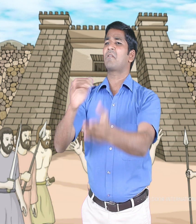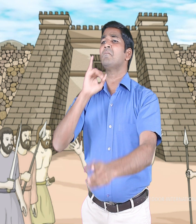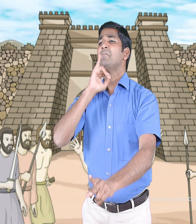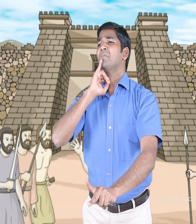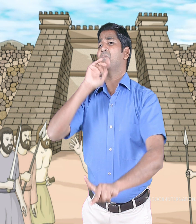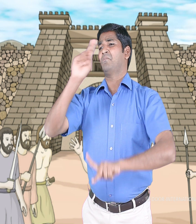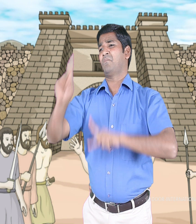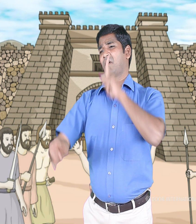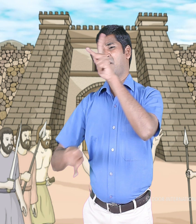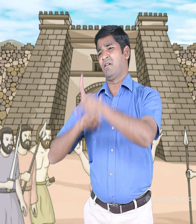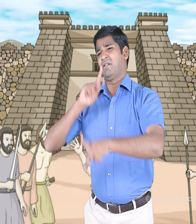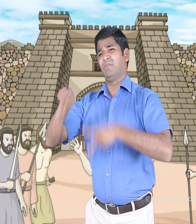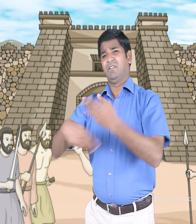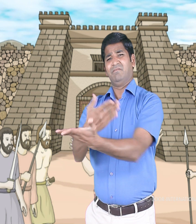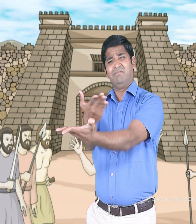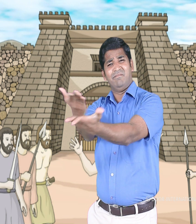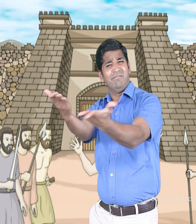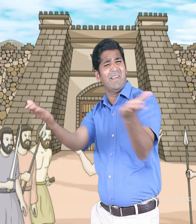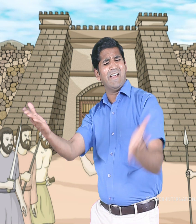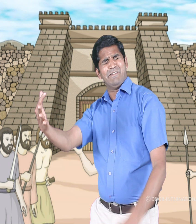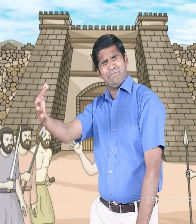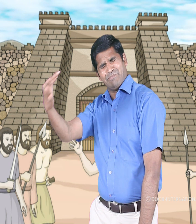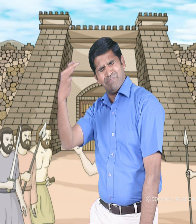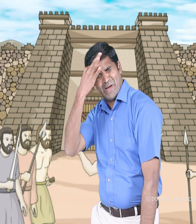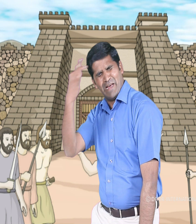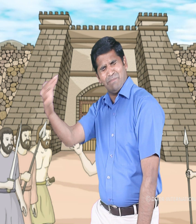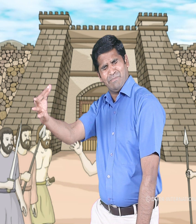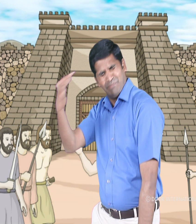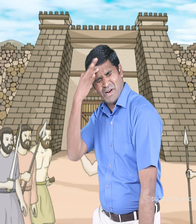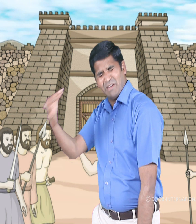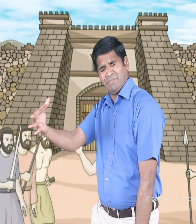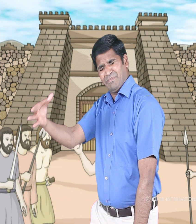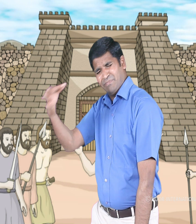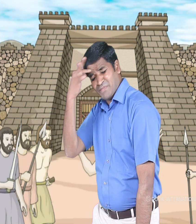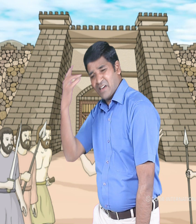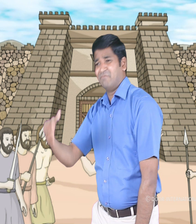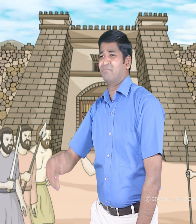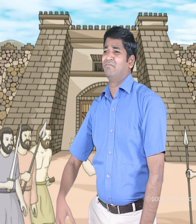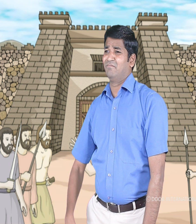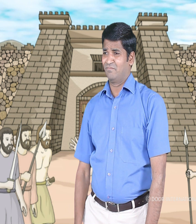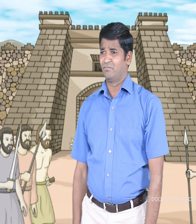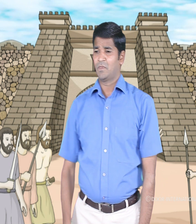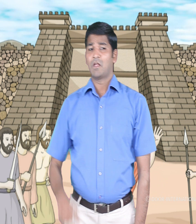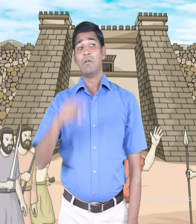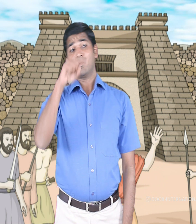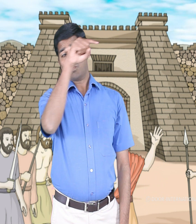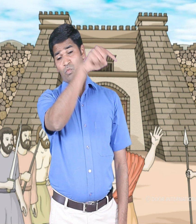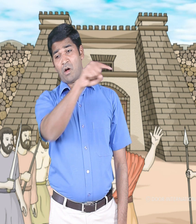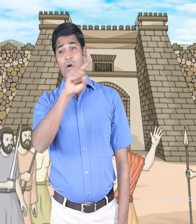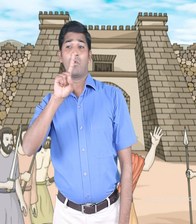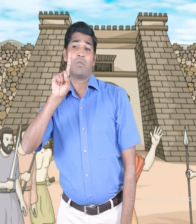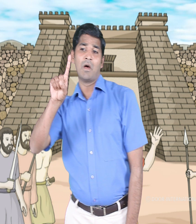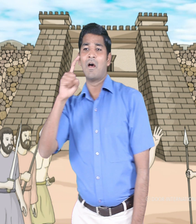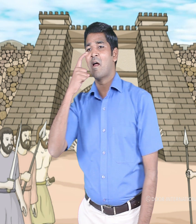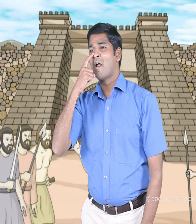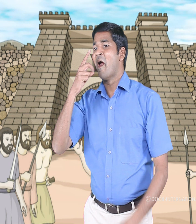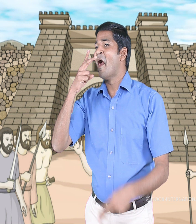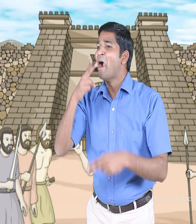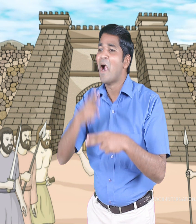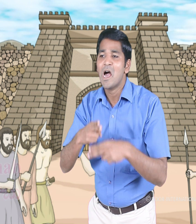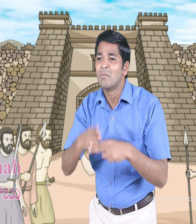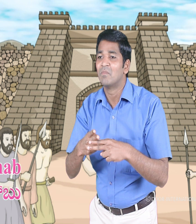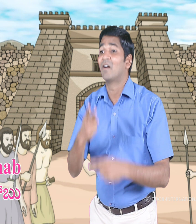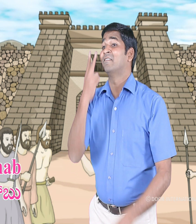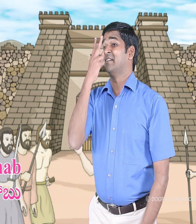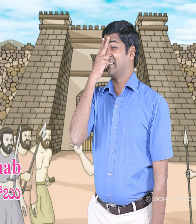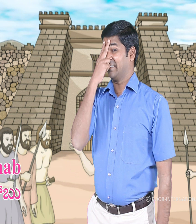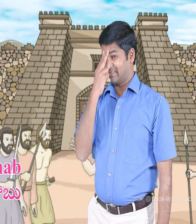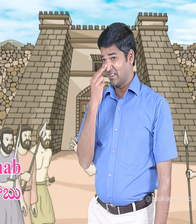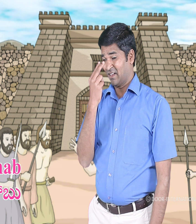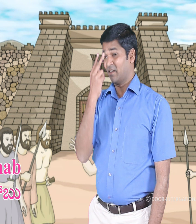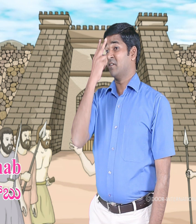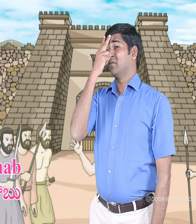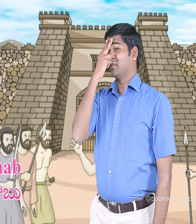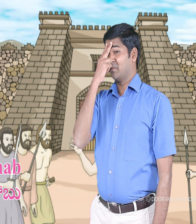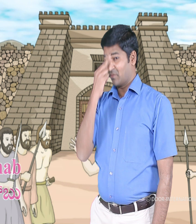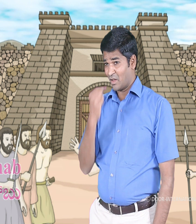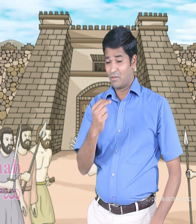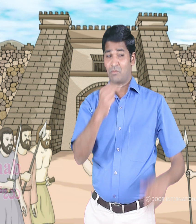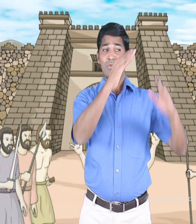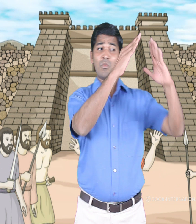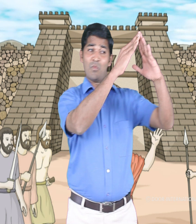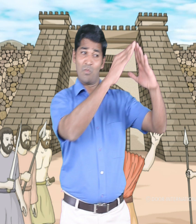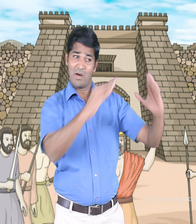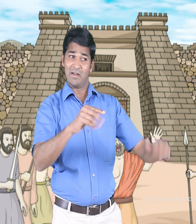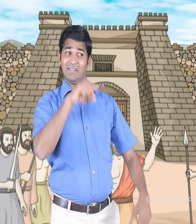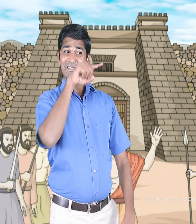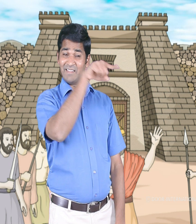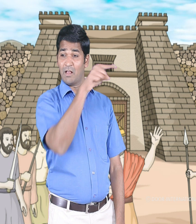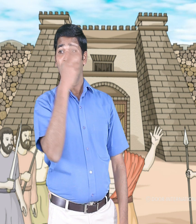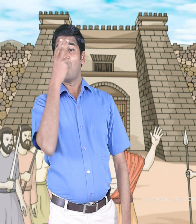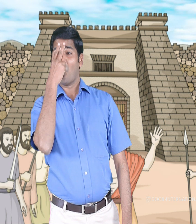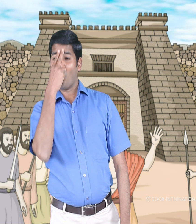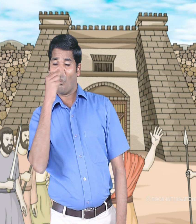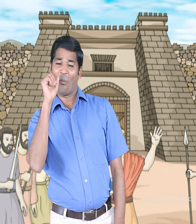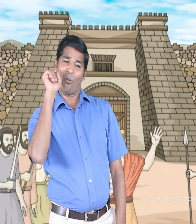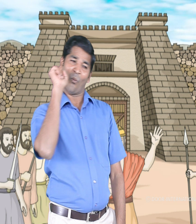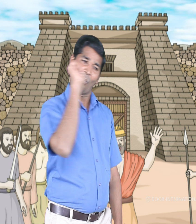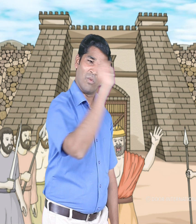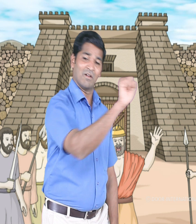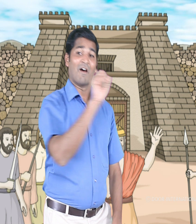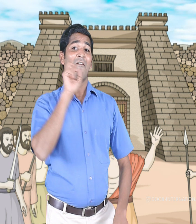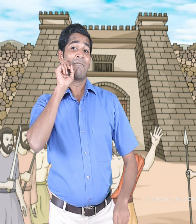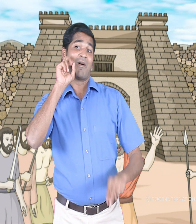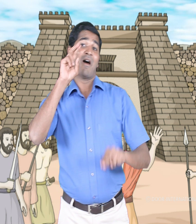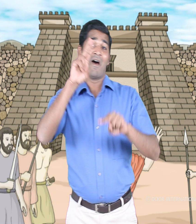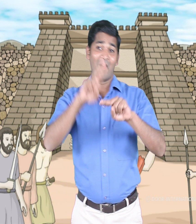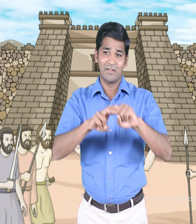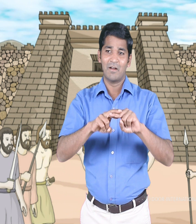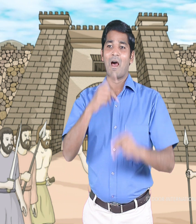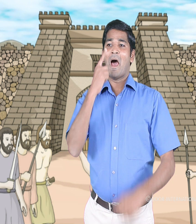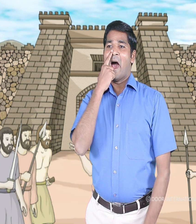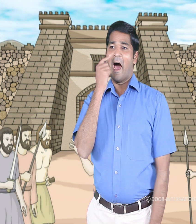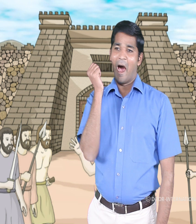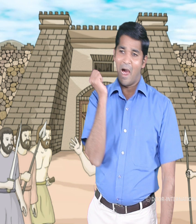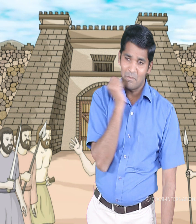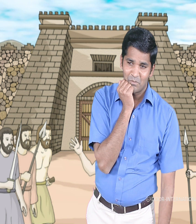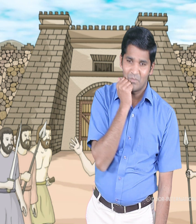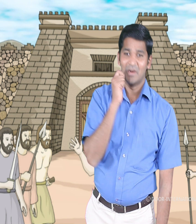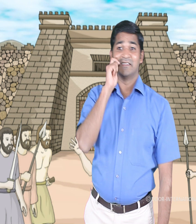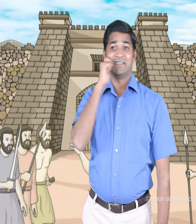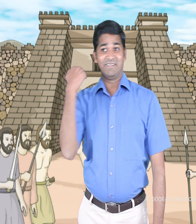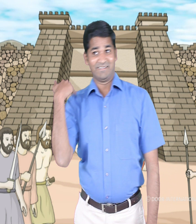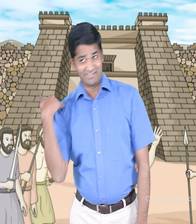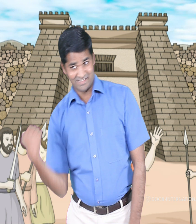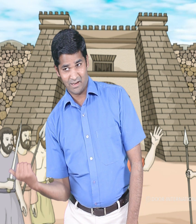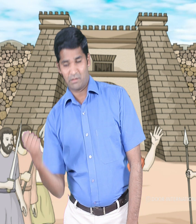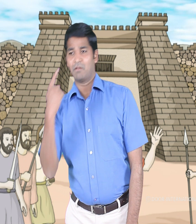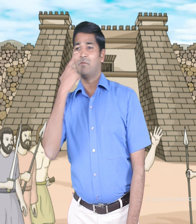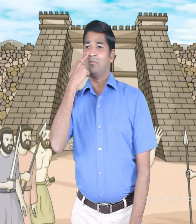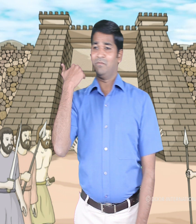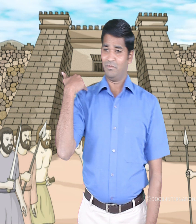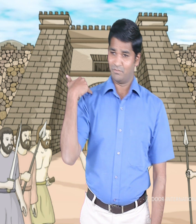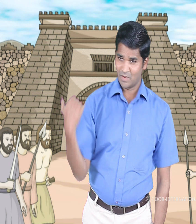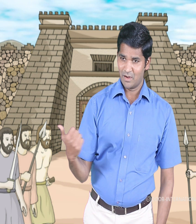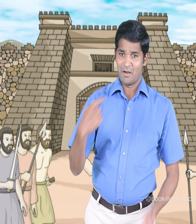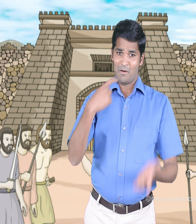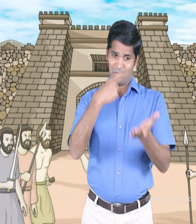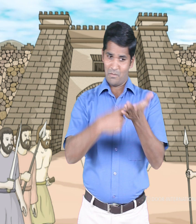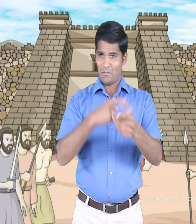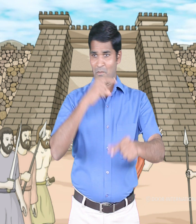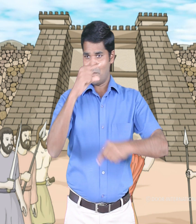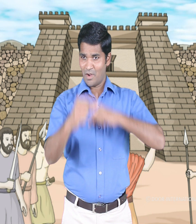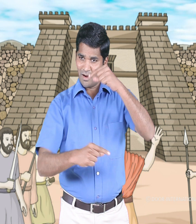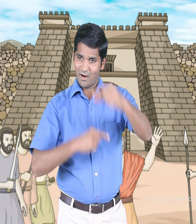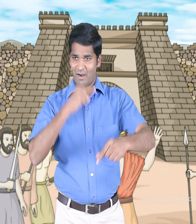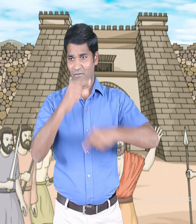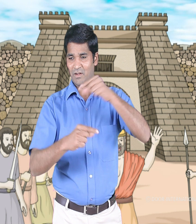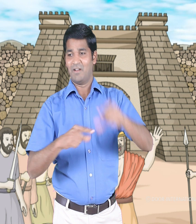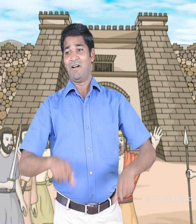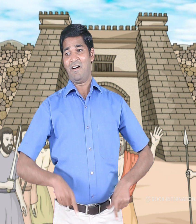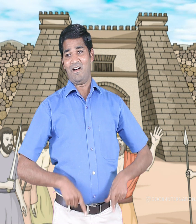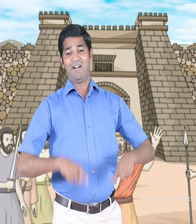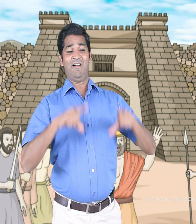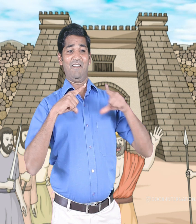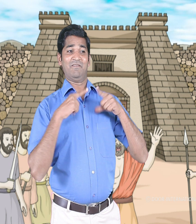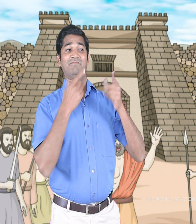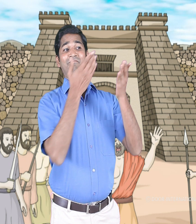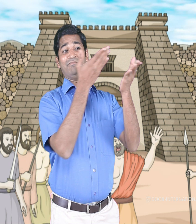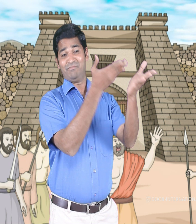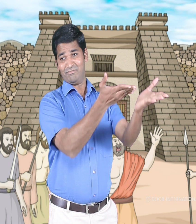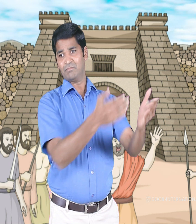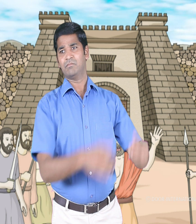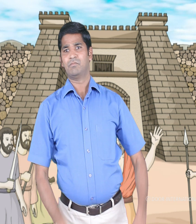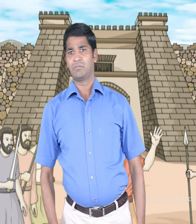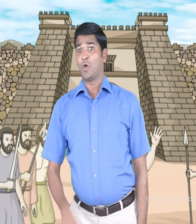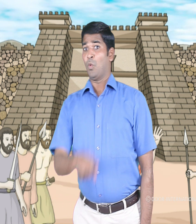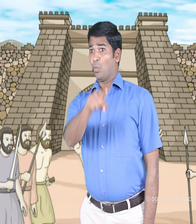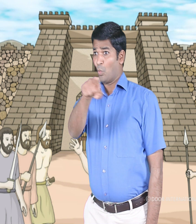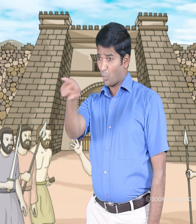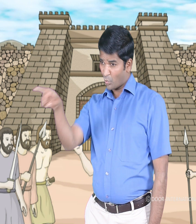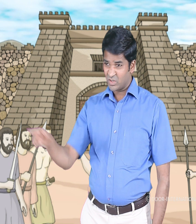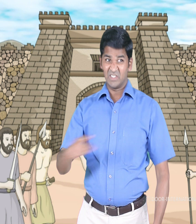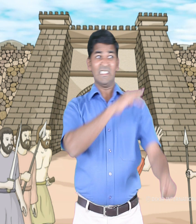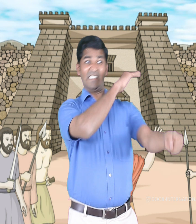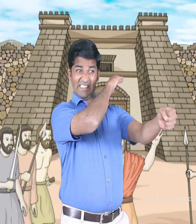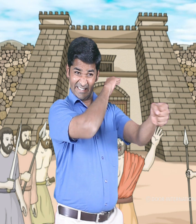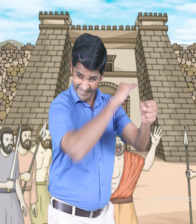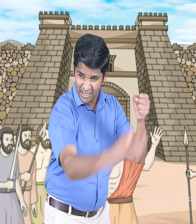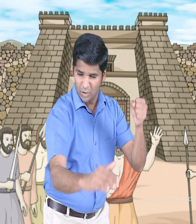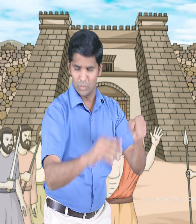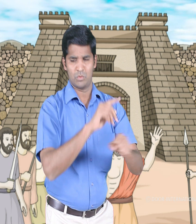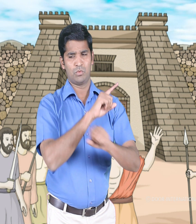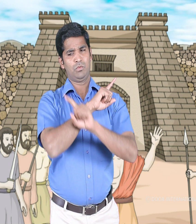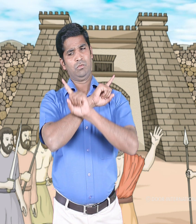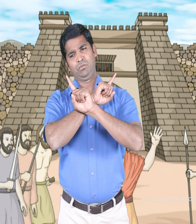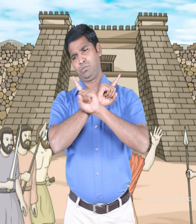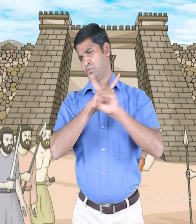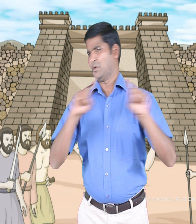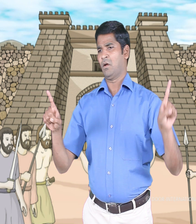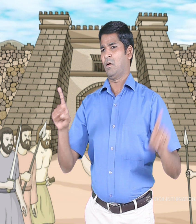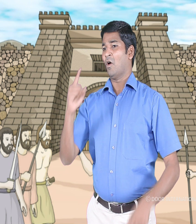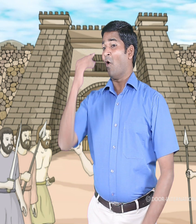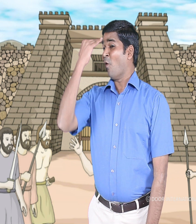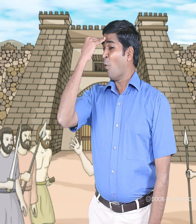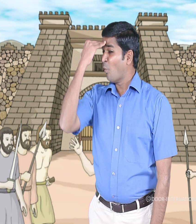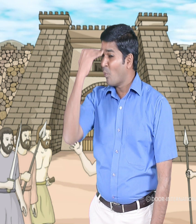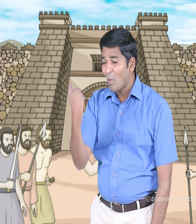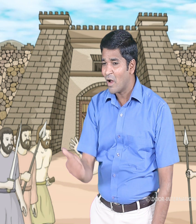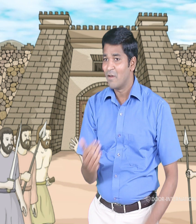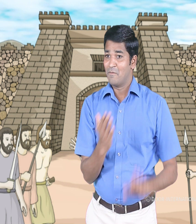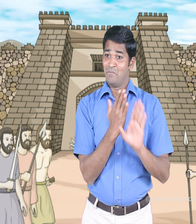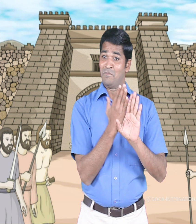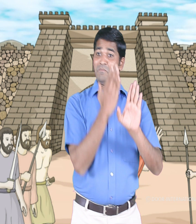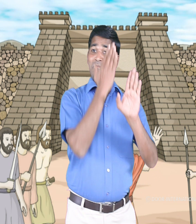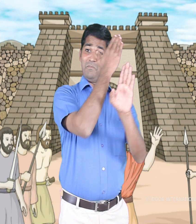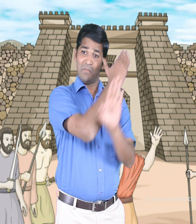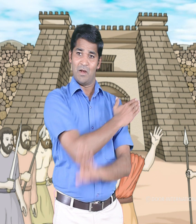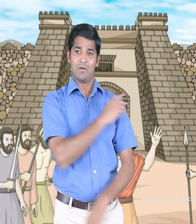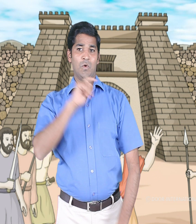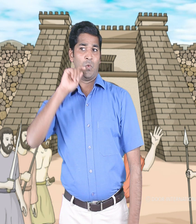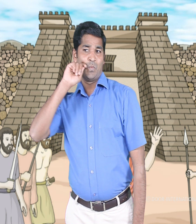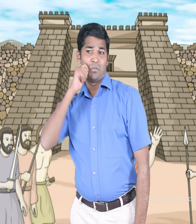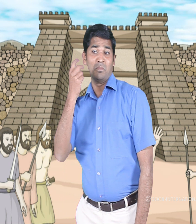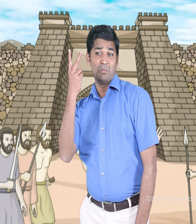If you take any of these, you will set apart the camp of Israel for destruction and bring disaster upon it.